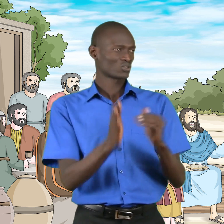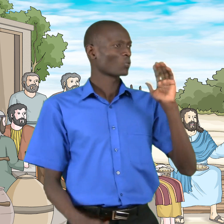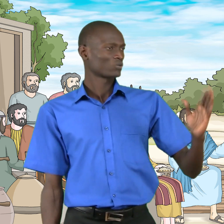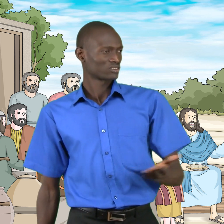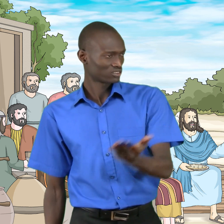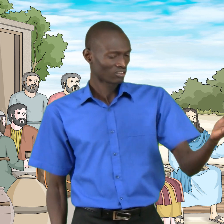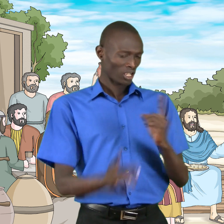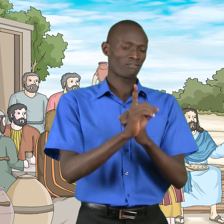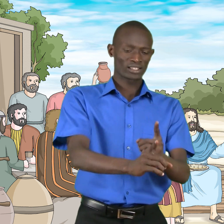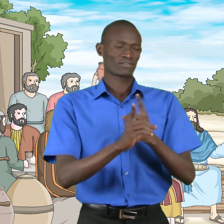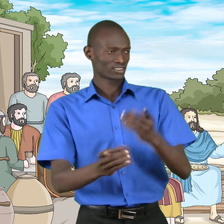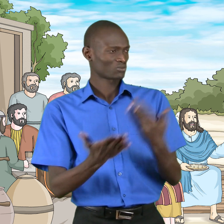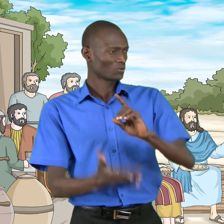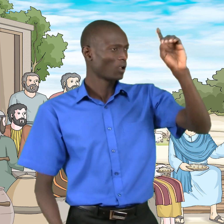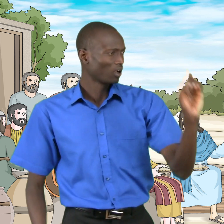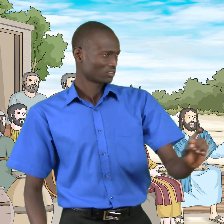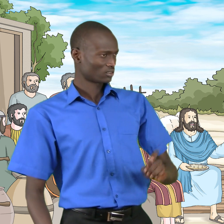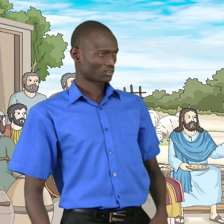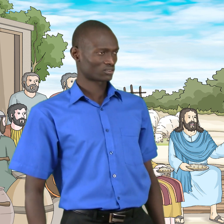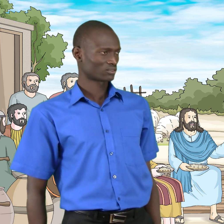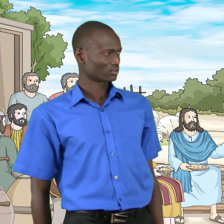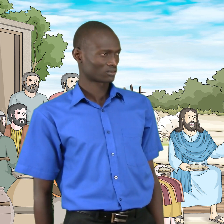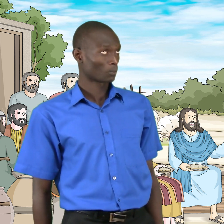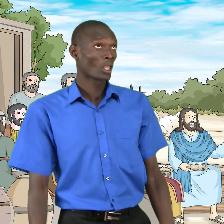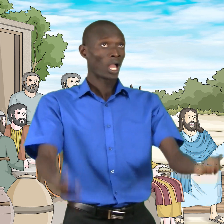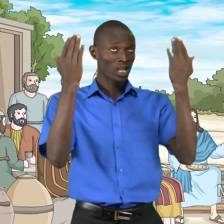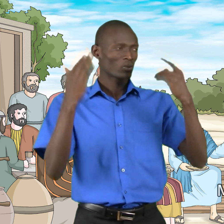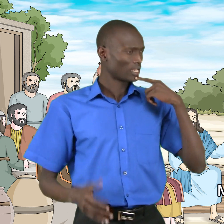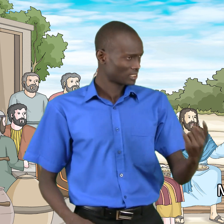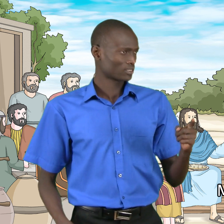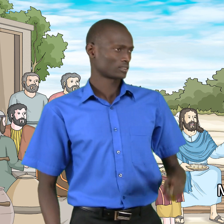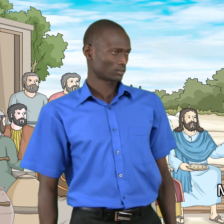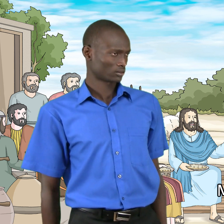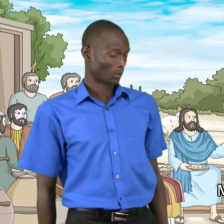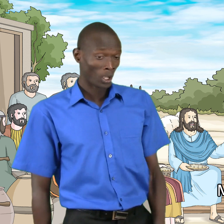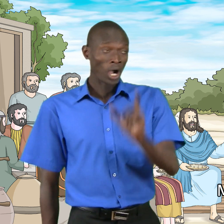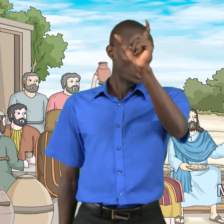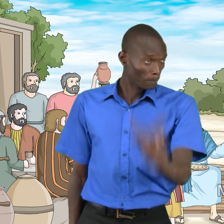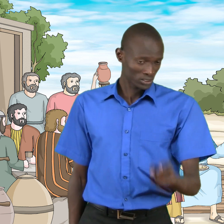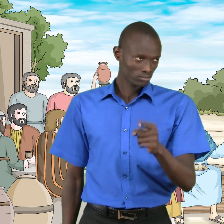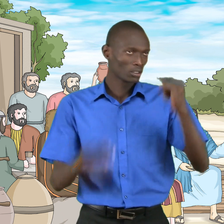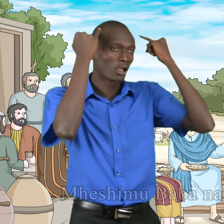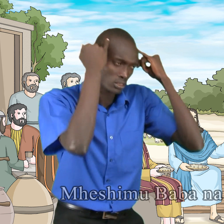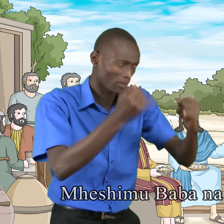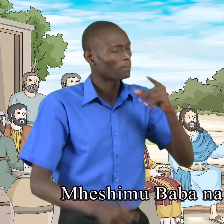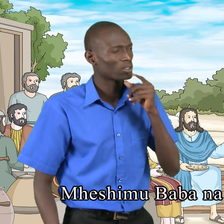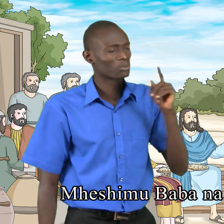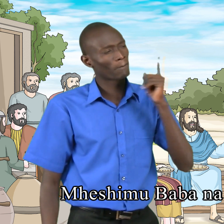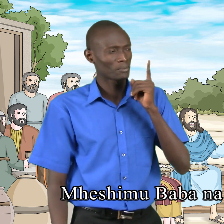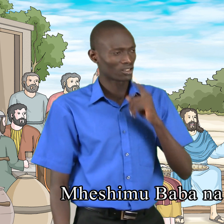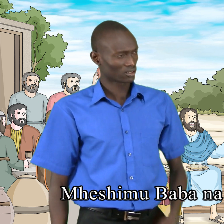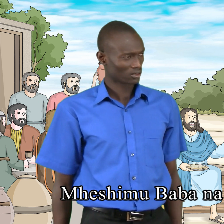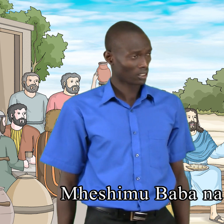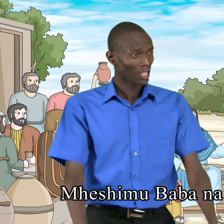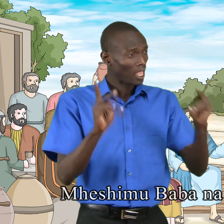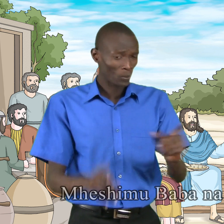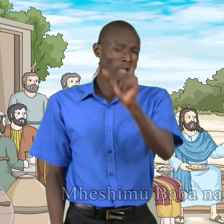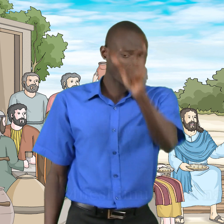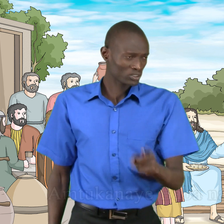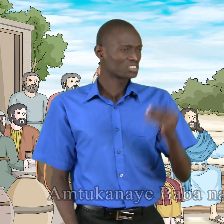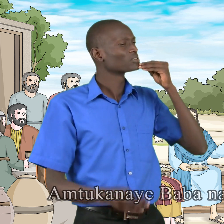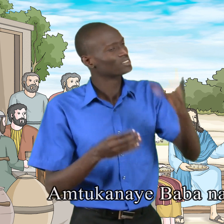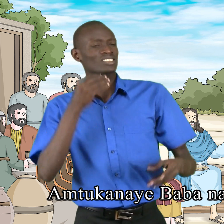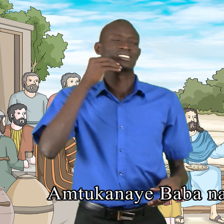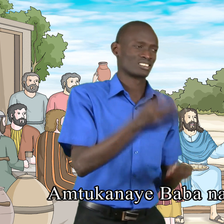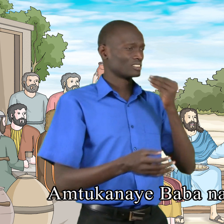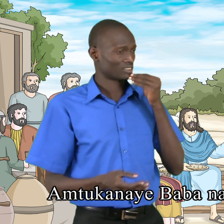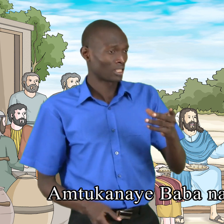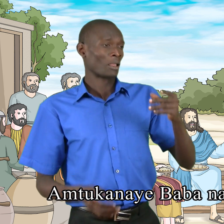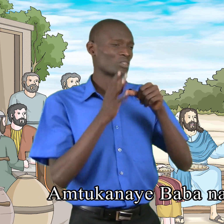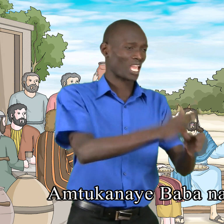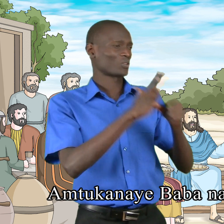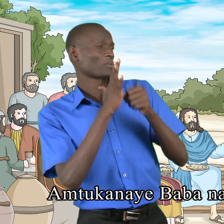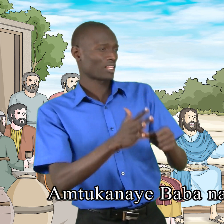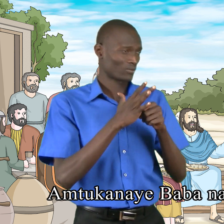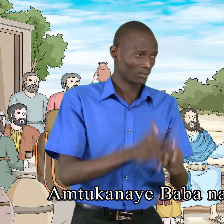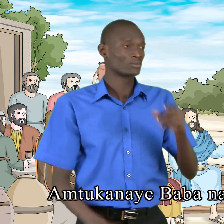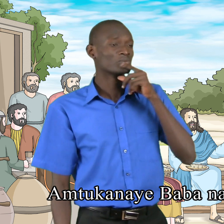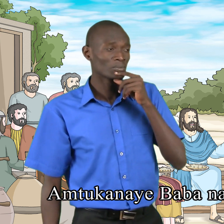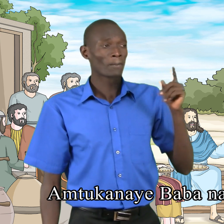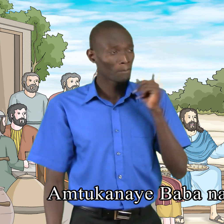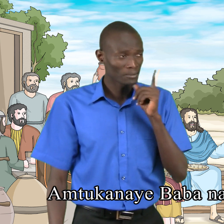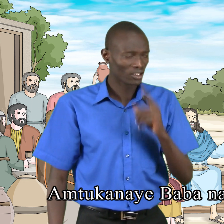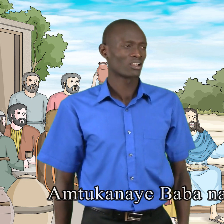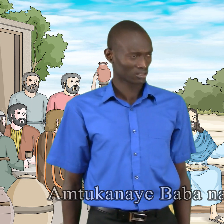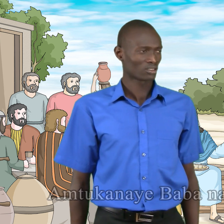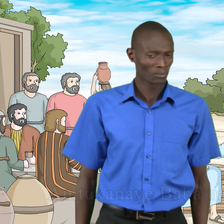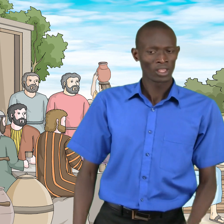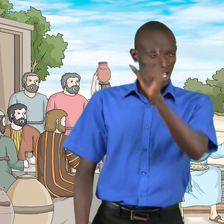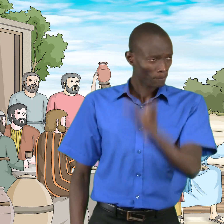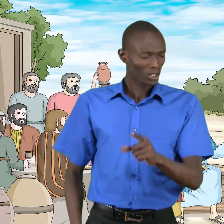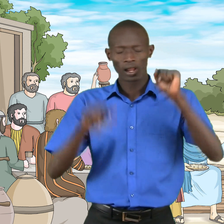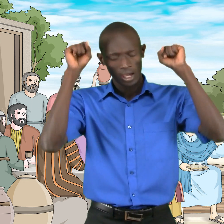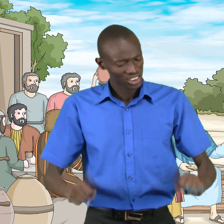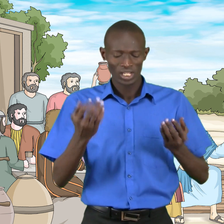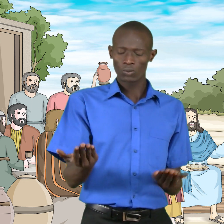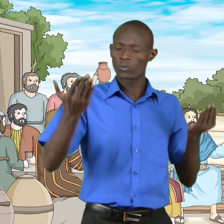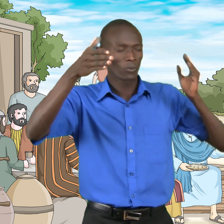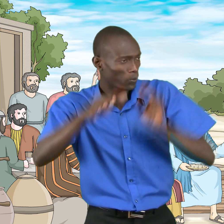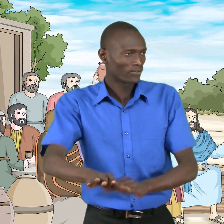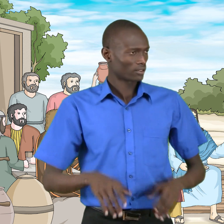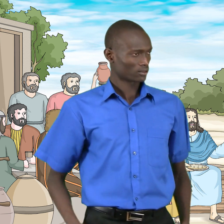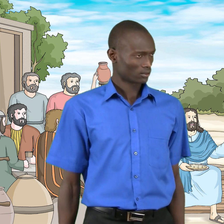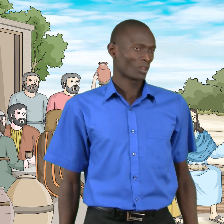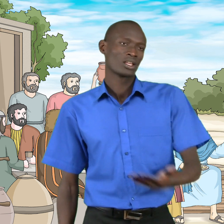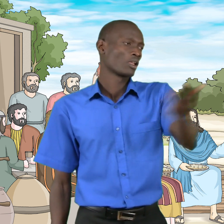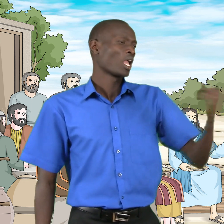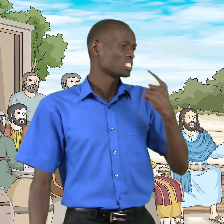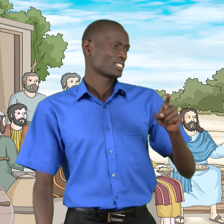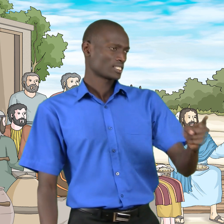For God said, ‘Honor your father and mother’ and ‘Anyone who curses his father or mother must be put to death.’